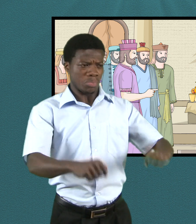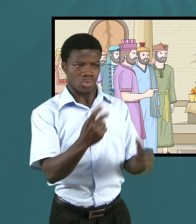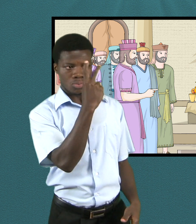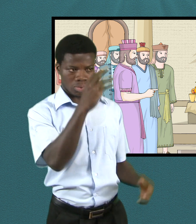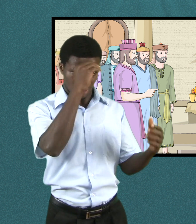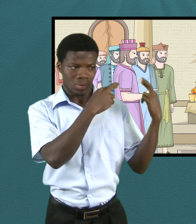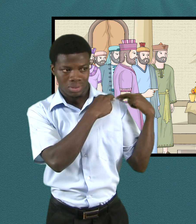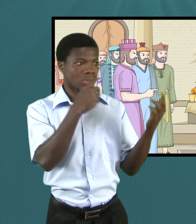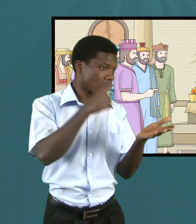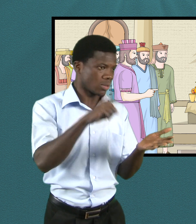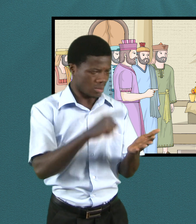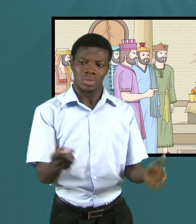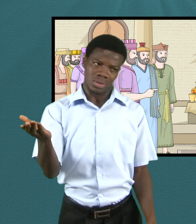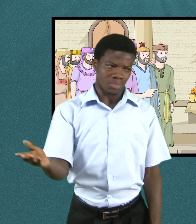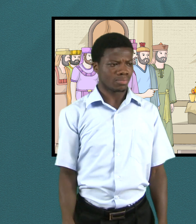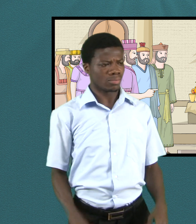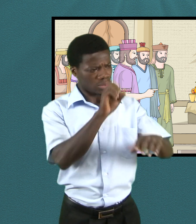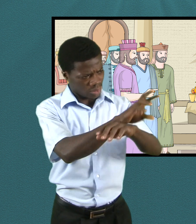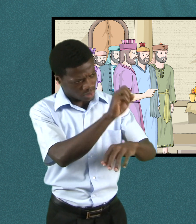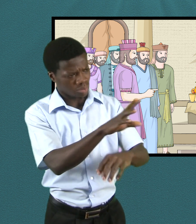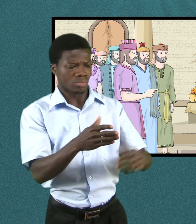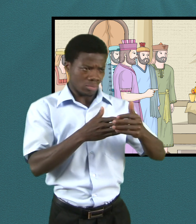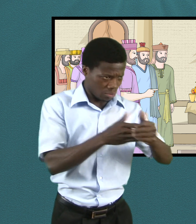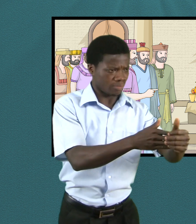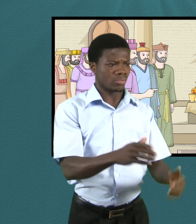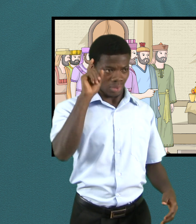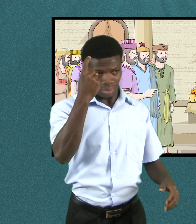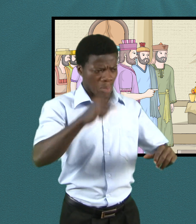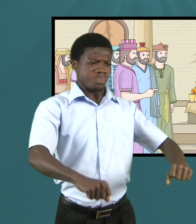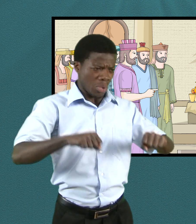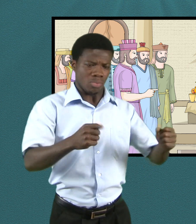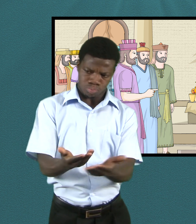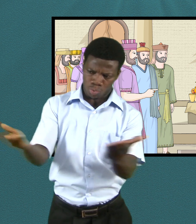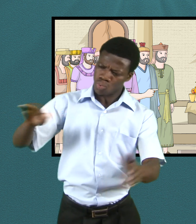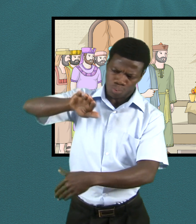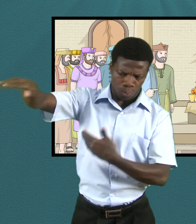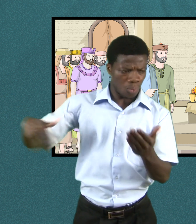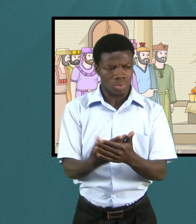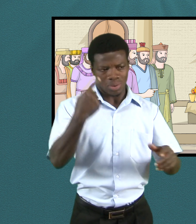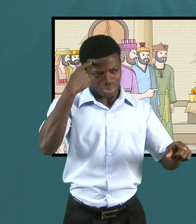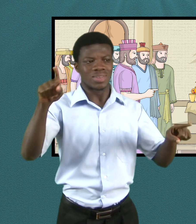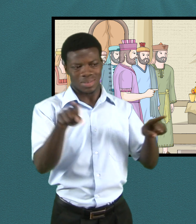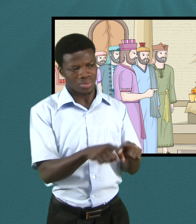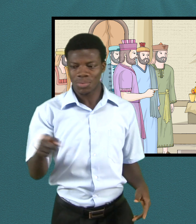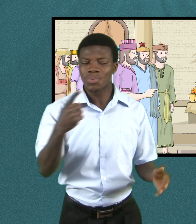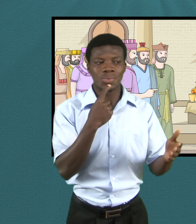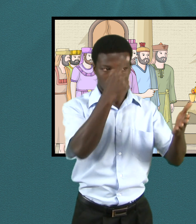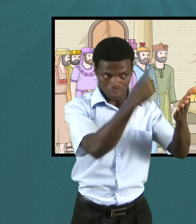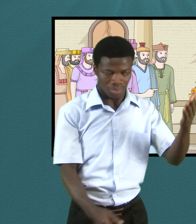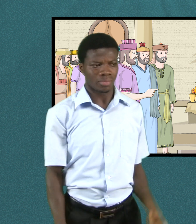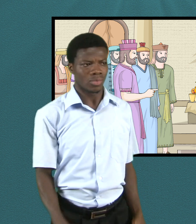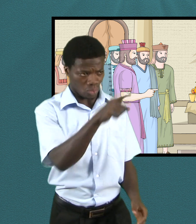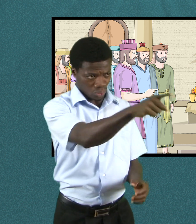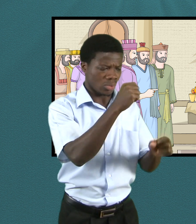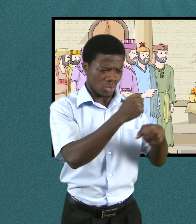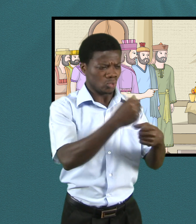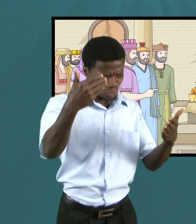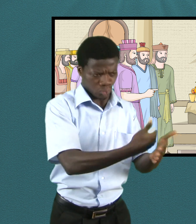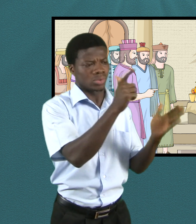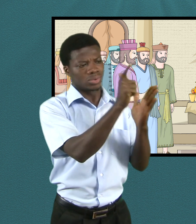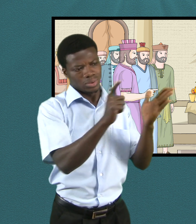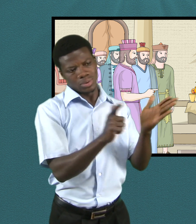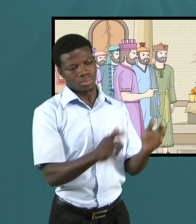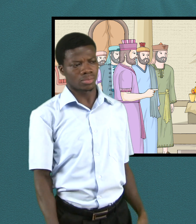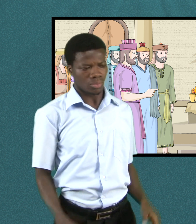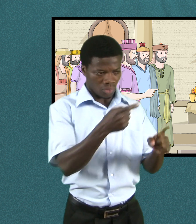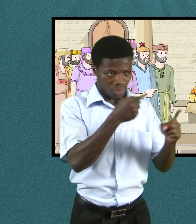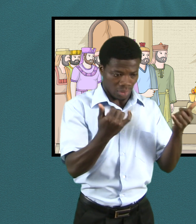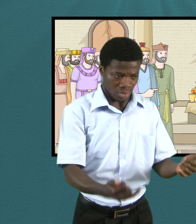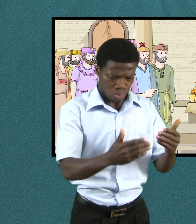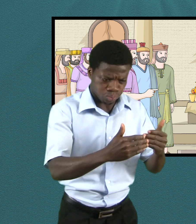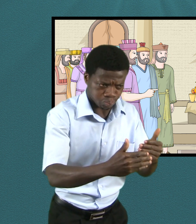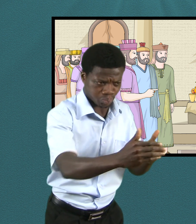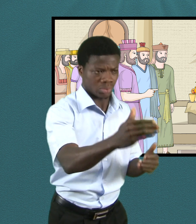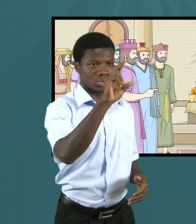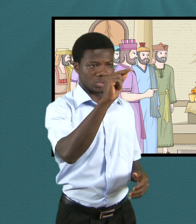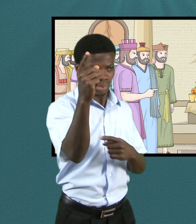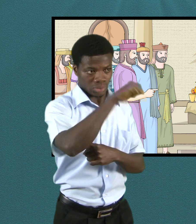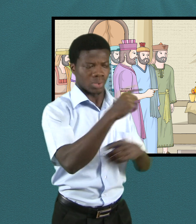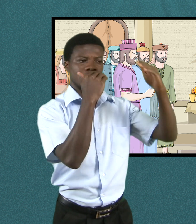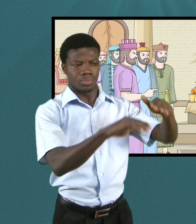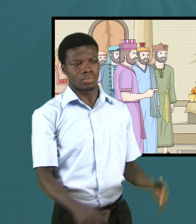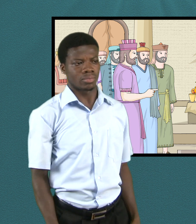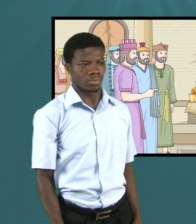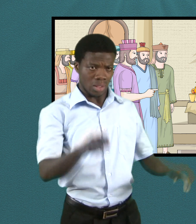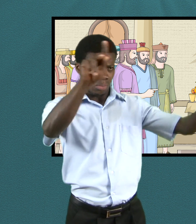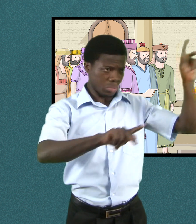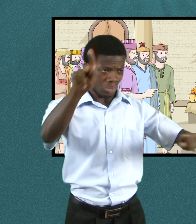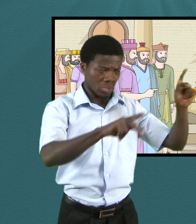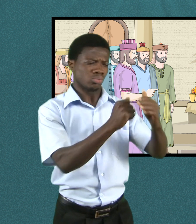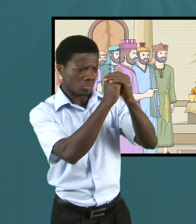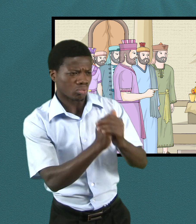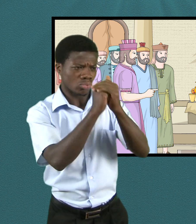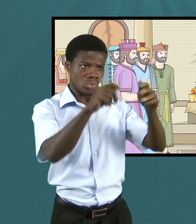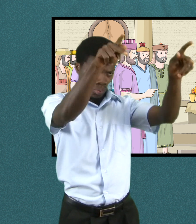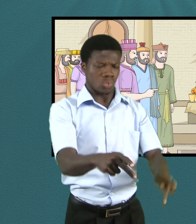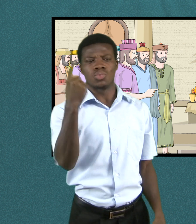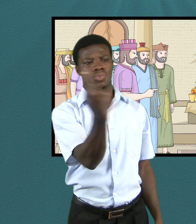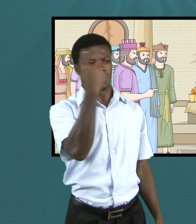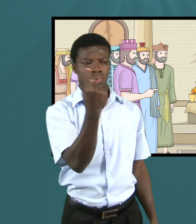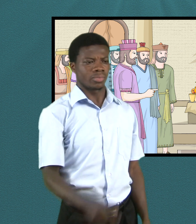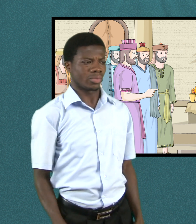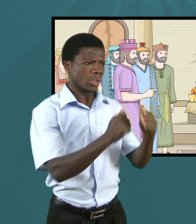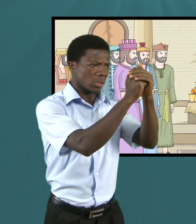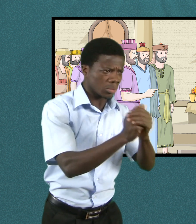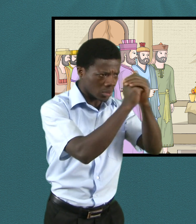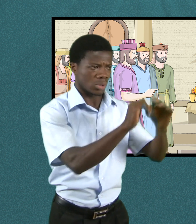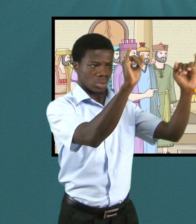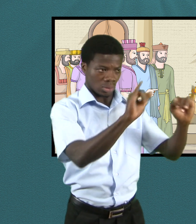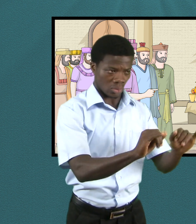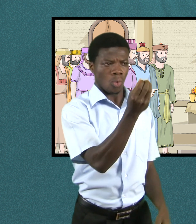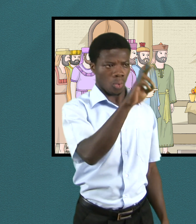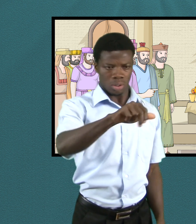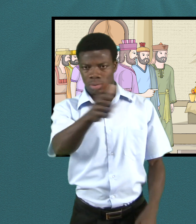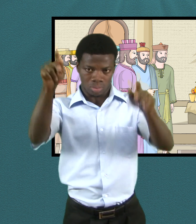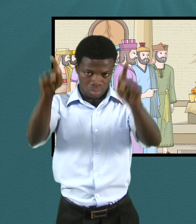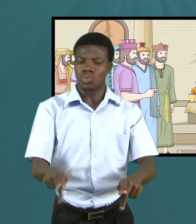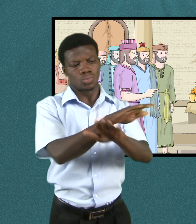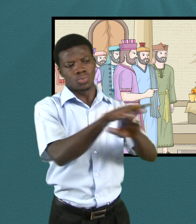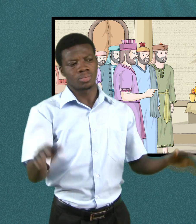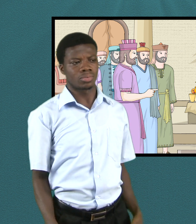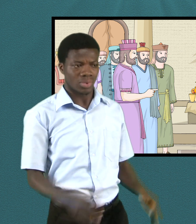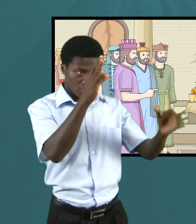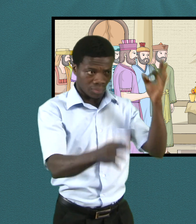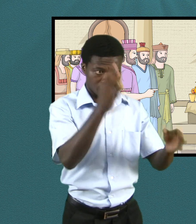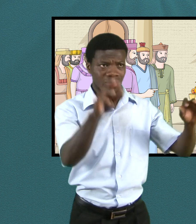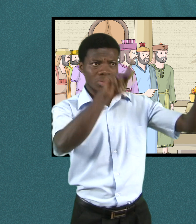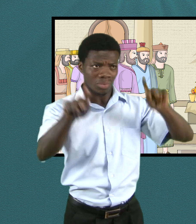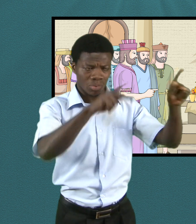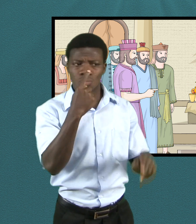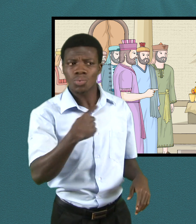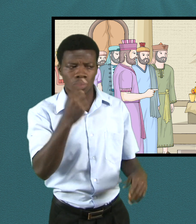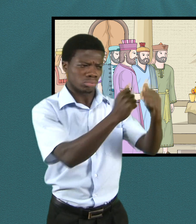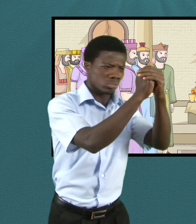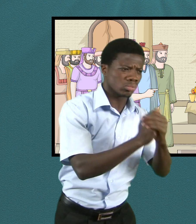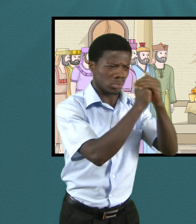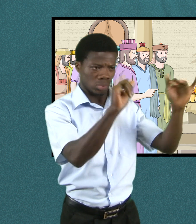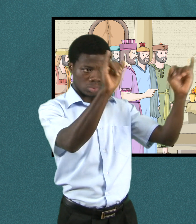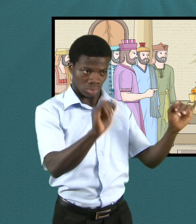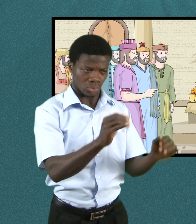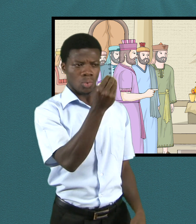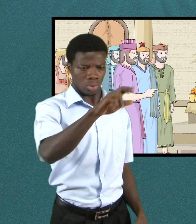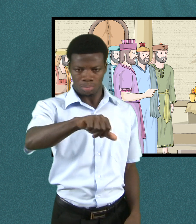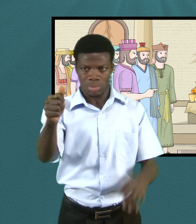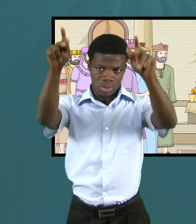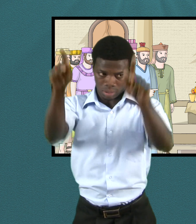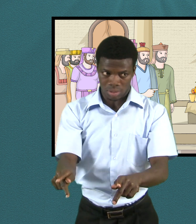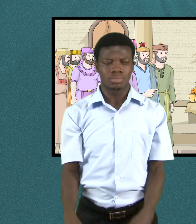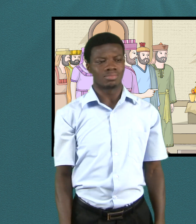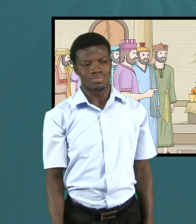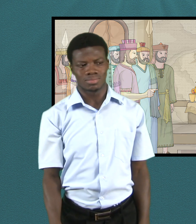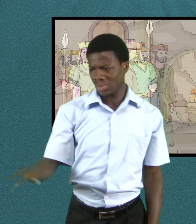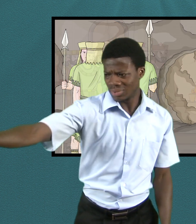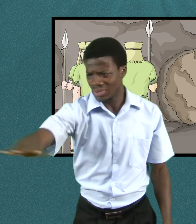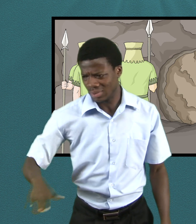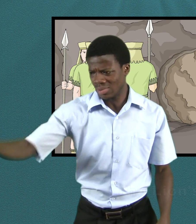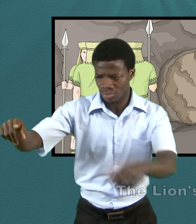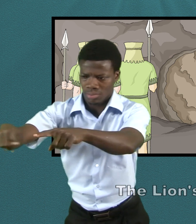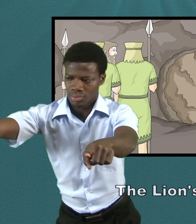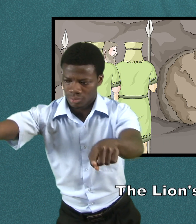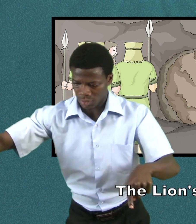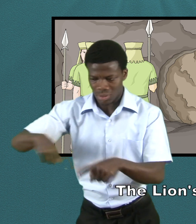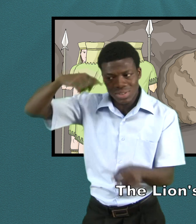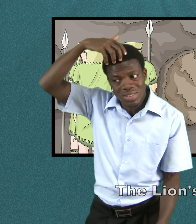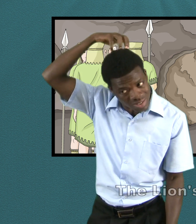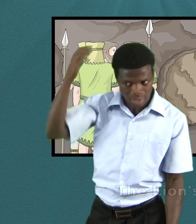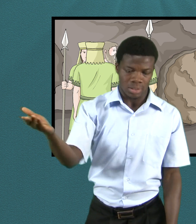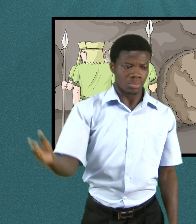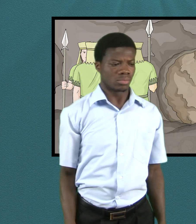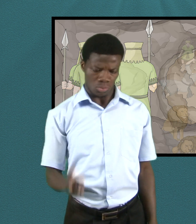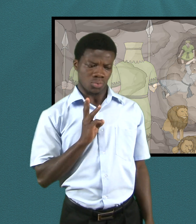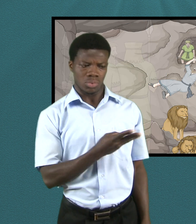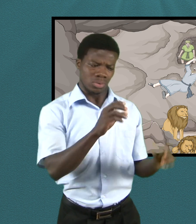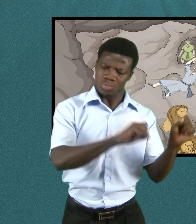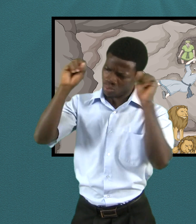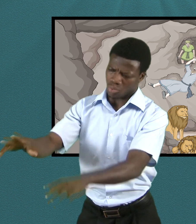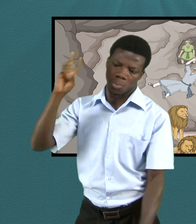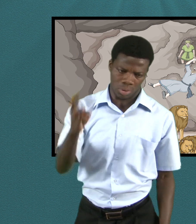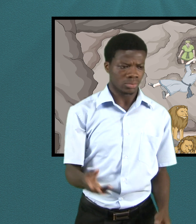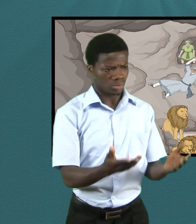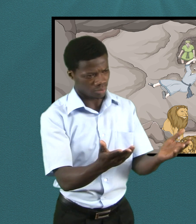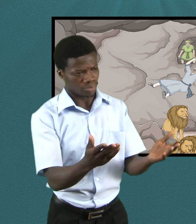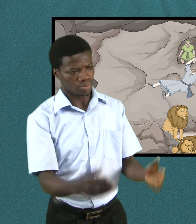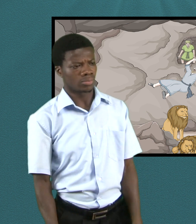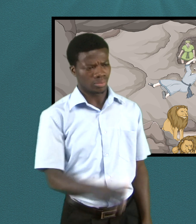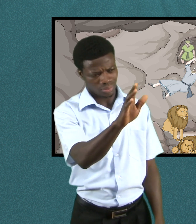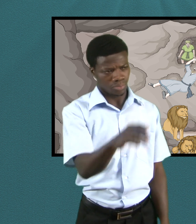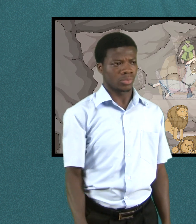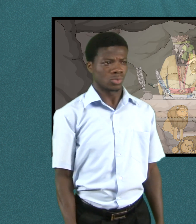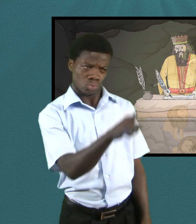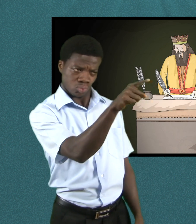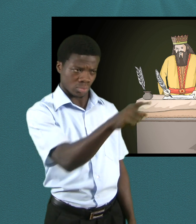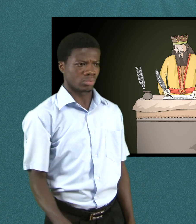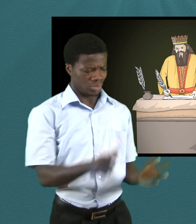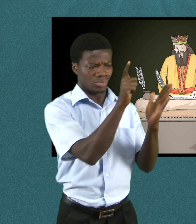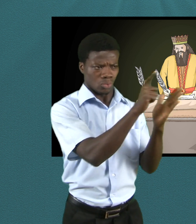All the royal administrators, prefects, satraps, advisers, and governors have agreed that the king should establish an ordinance and enforce a decree that for thirty days anyone who petitions any god or man except you, O king, will be thrown into the den of lions.